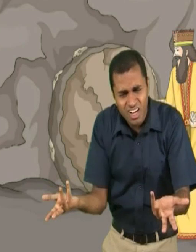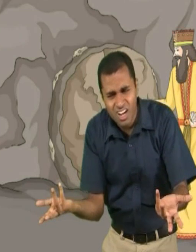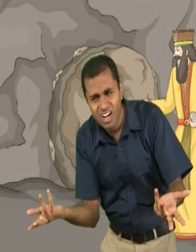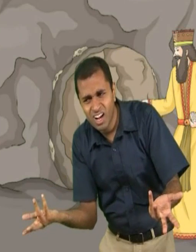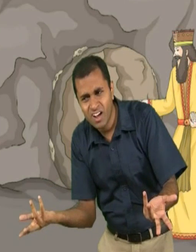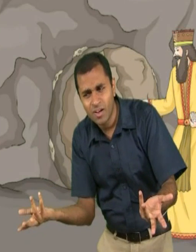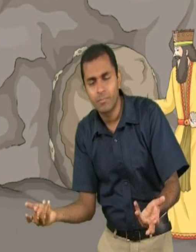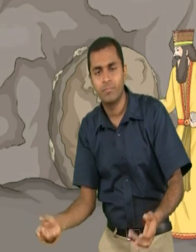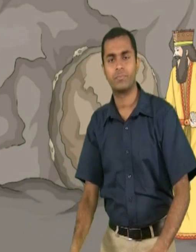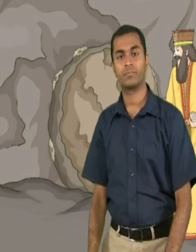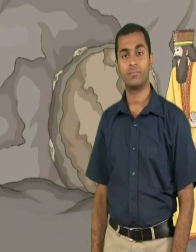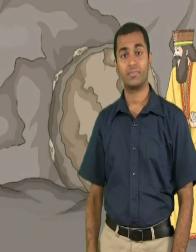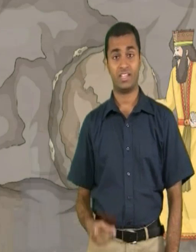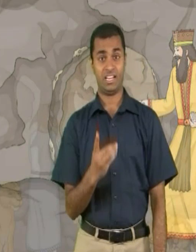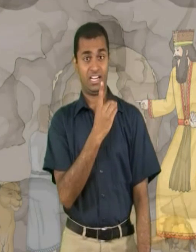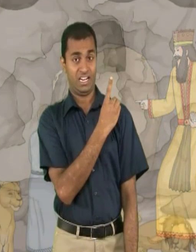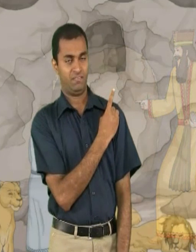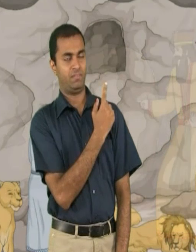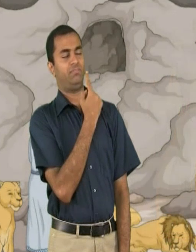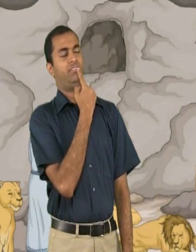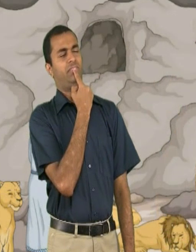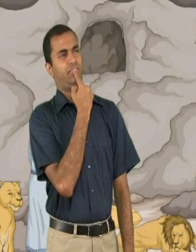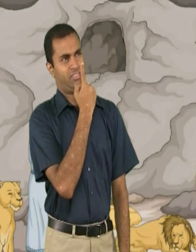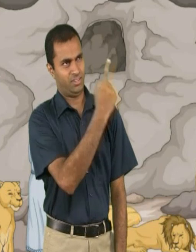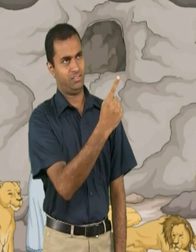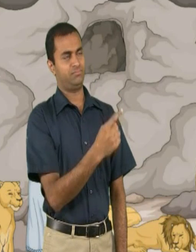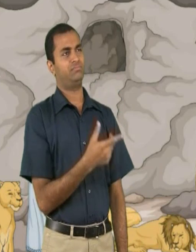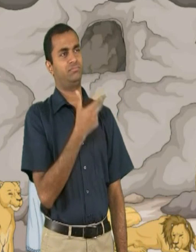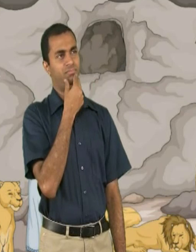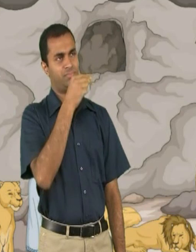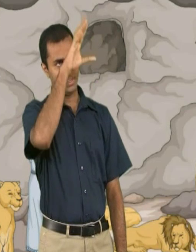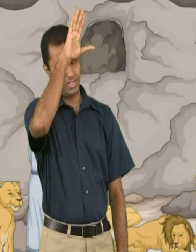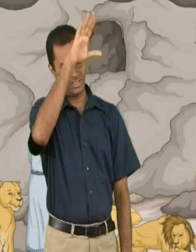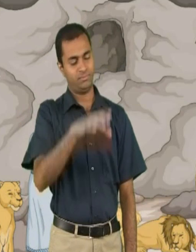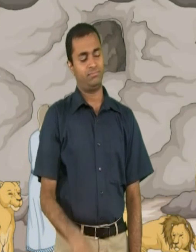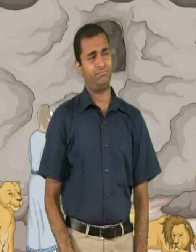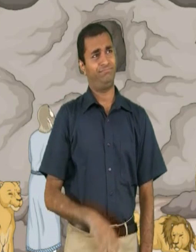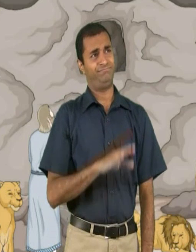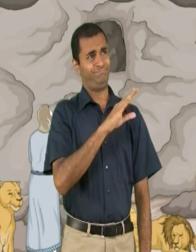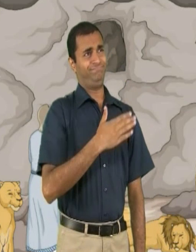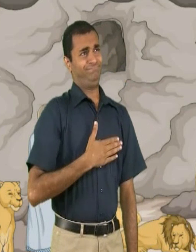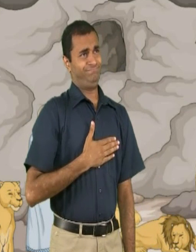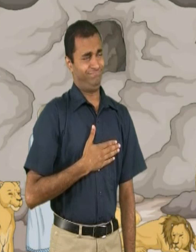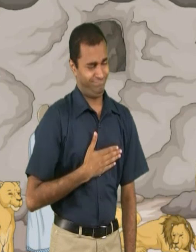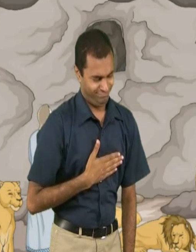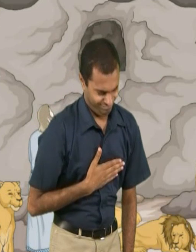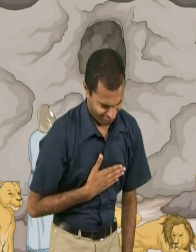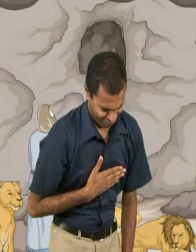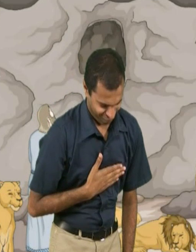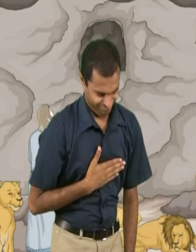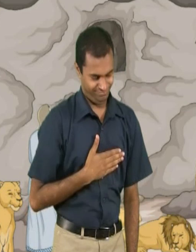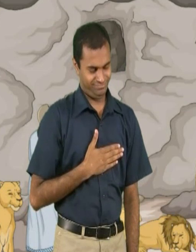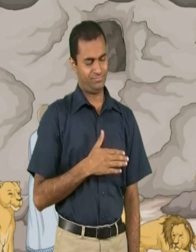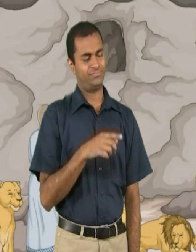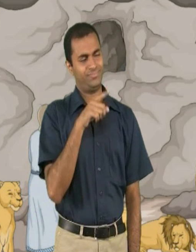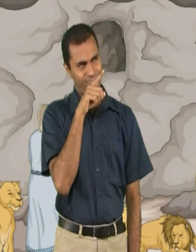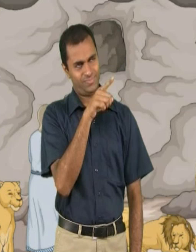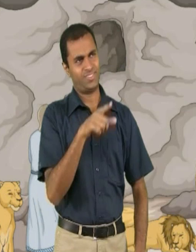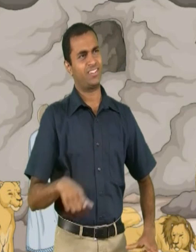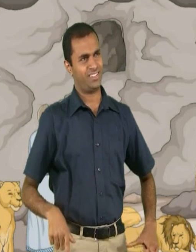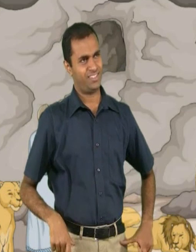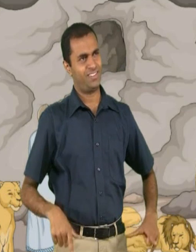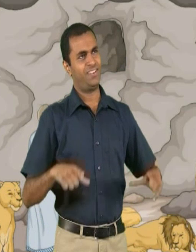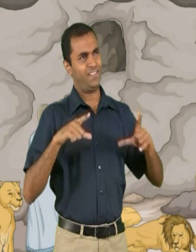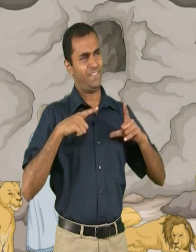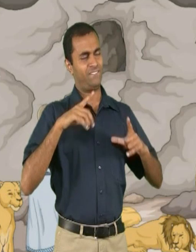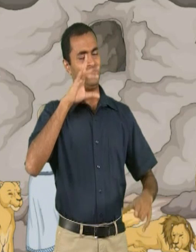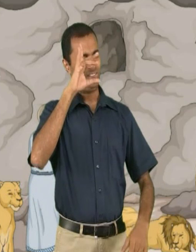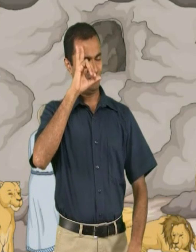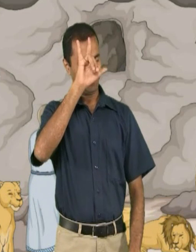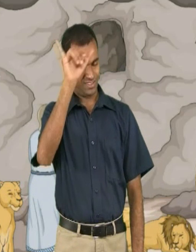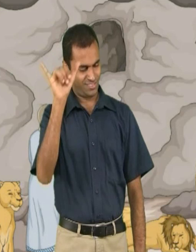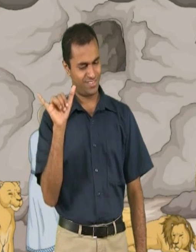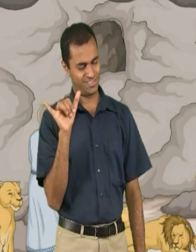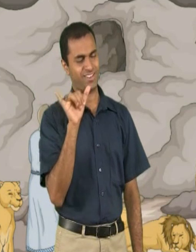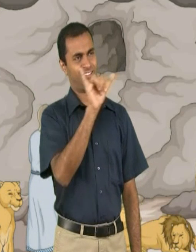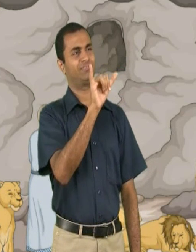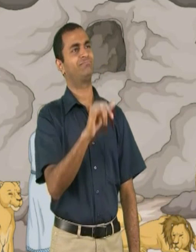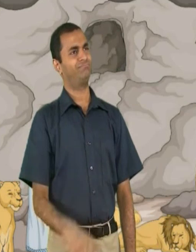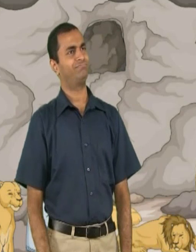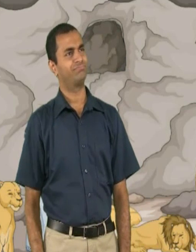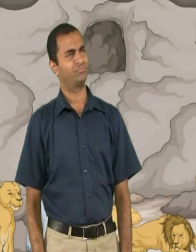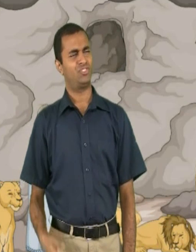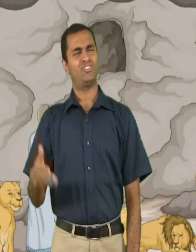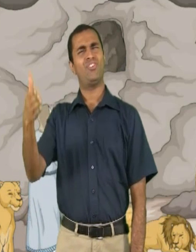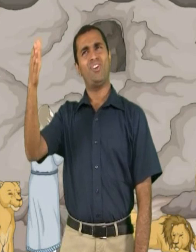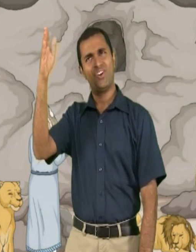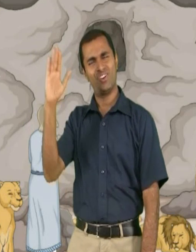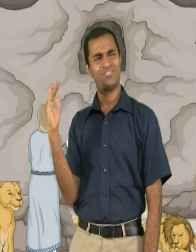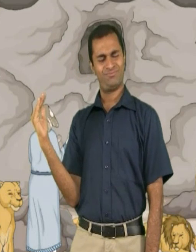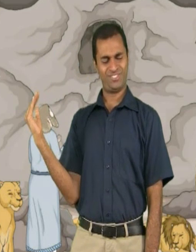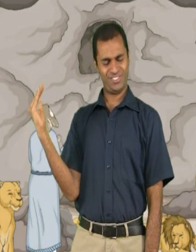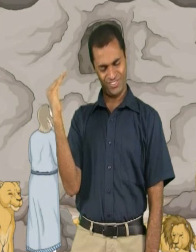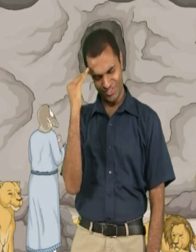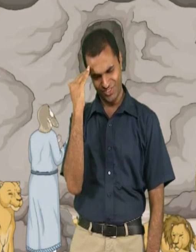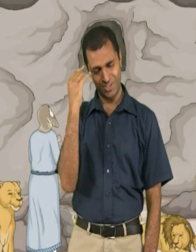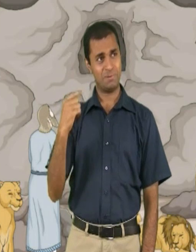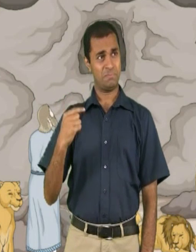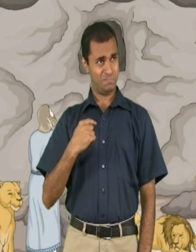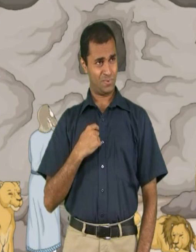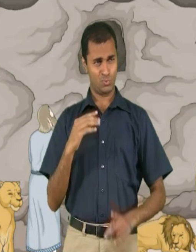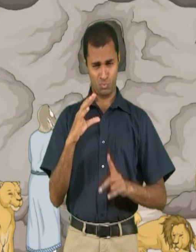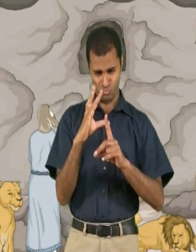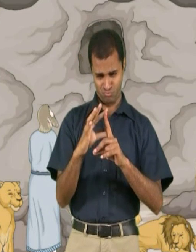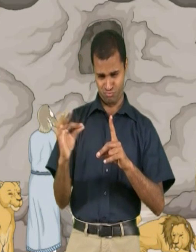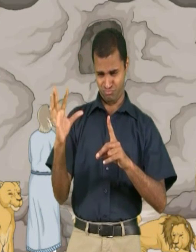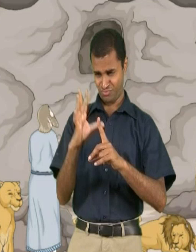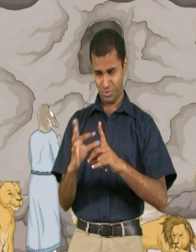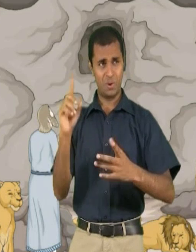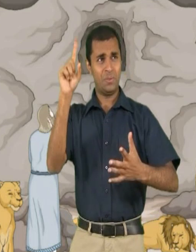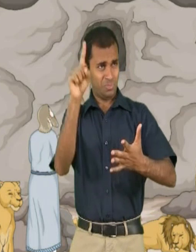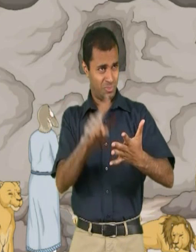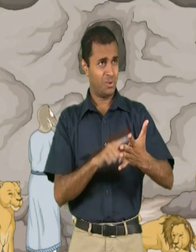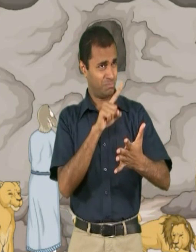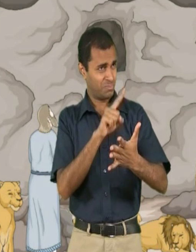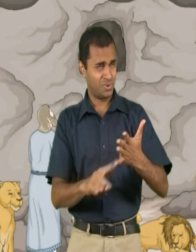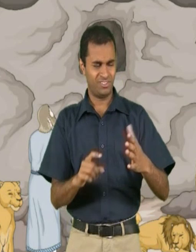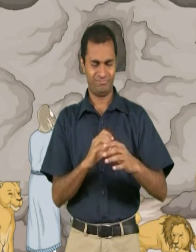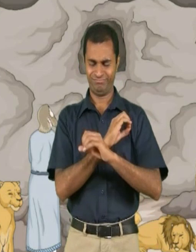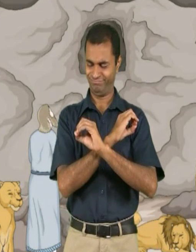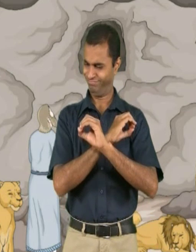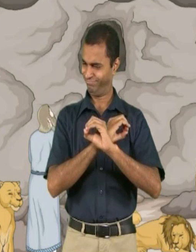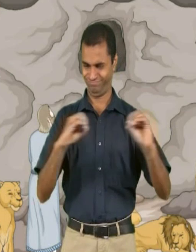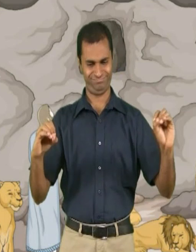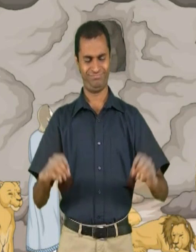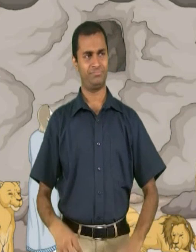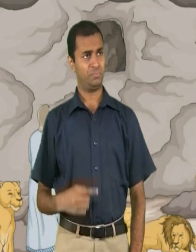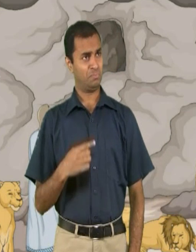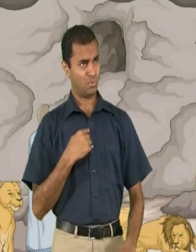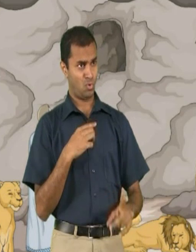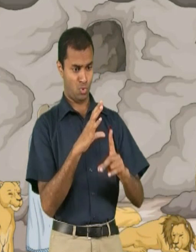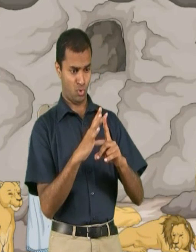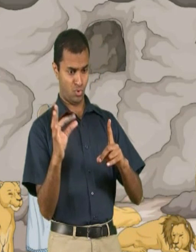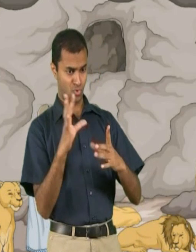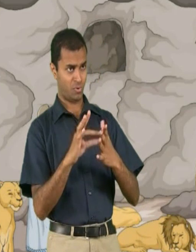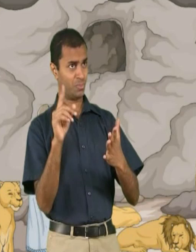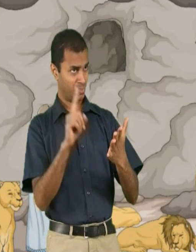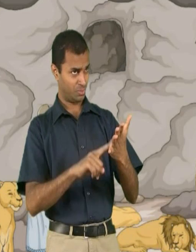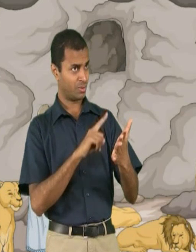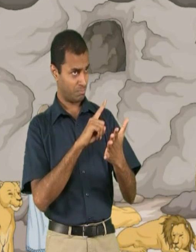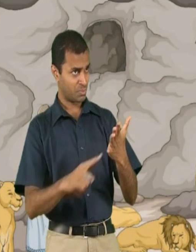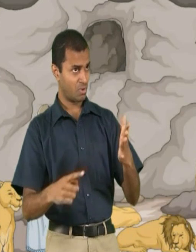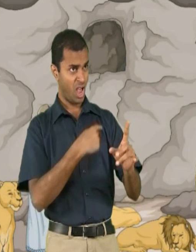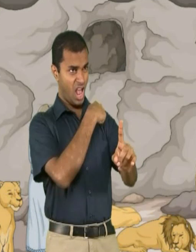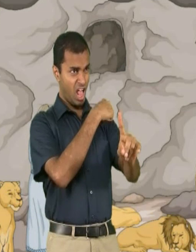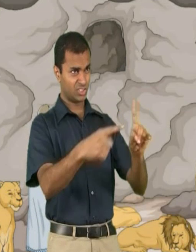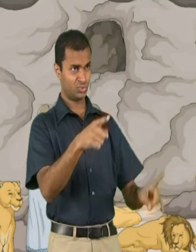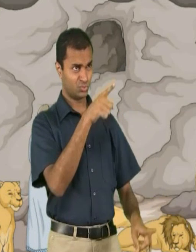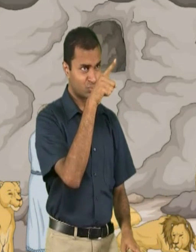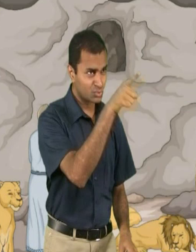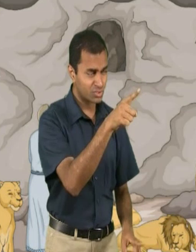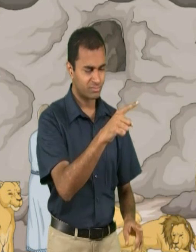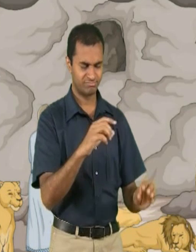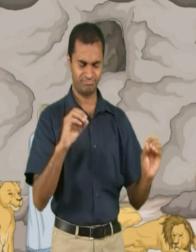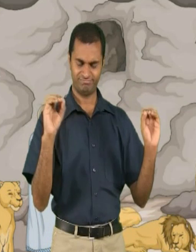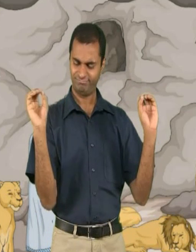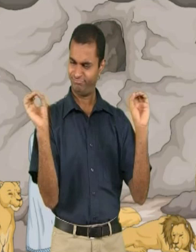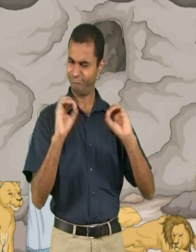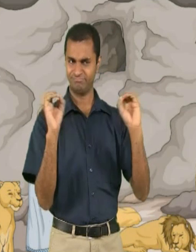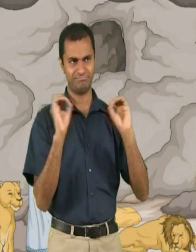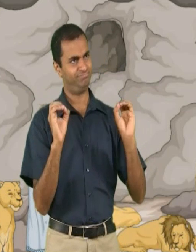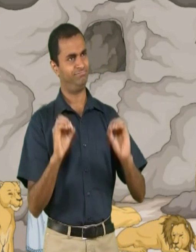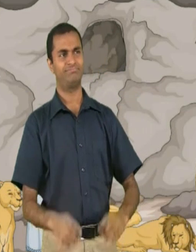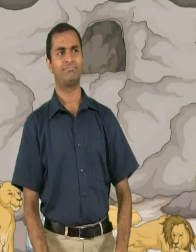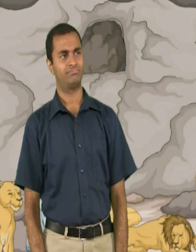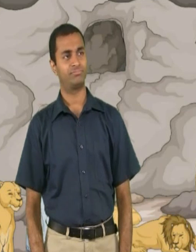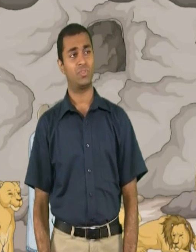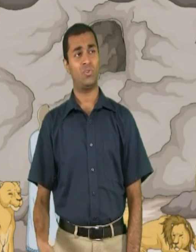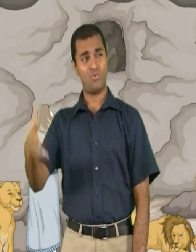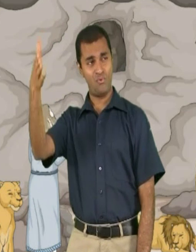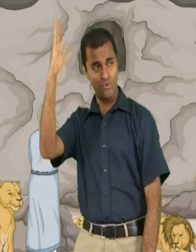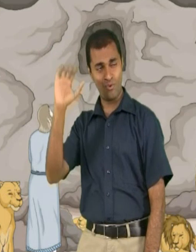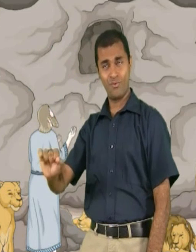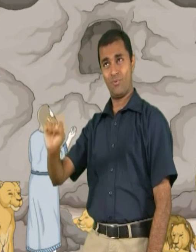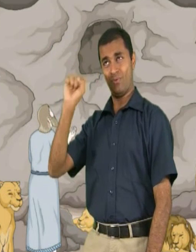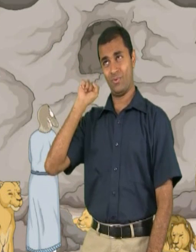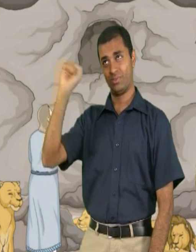Then Daniel replied, “O king, may you live forever! My God sent His angel and shut the mouths of the lions.